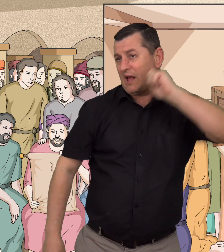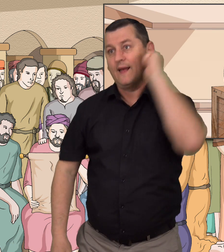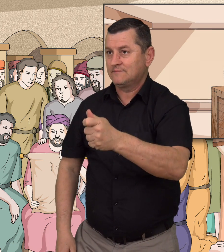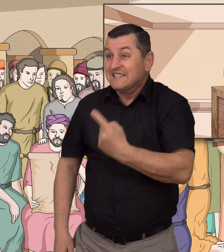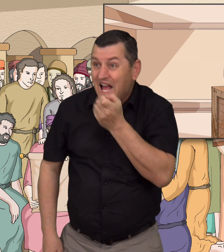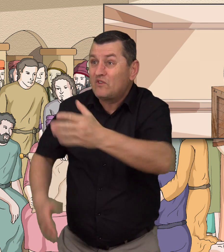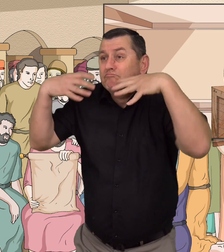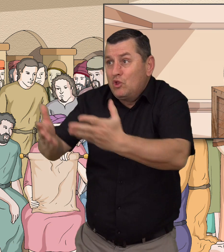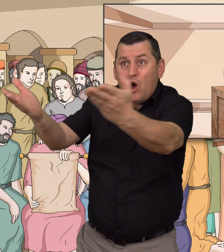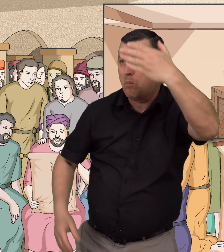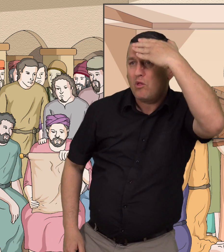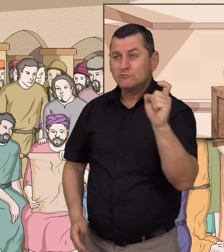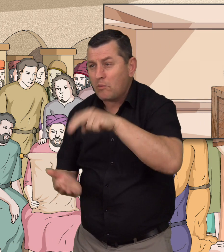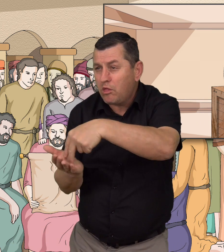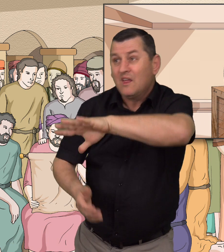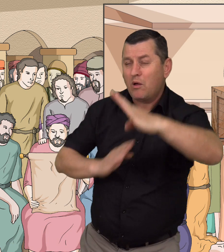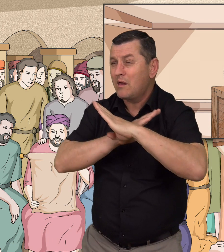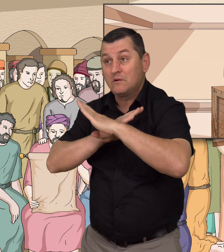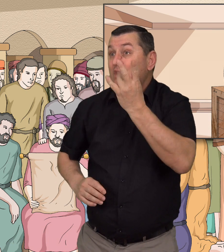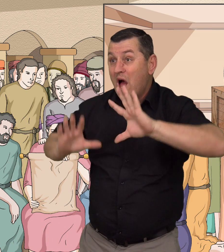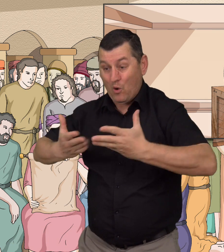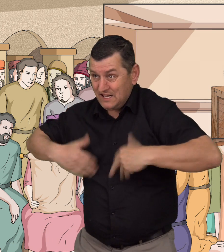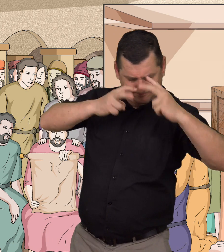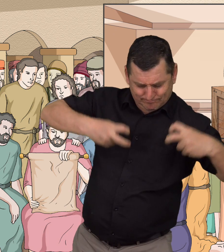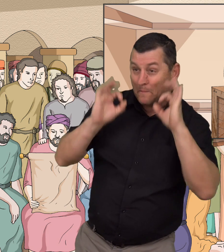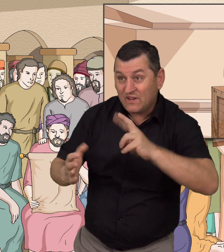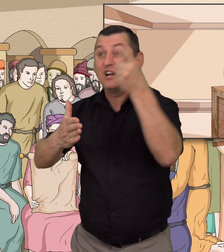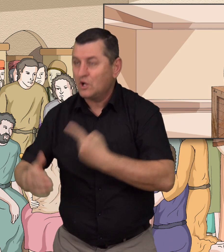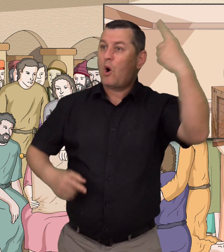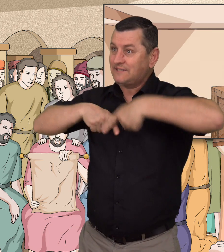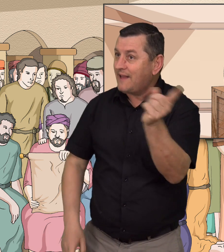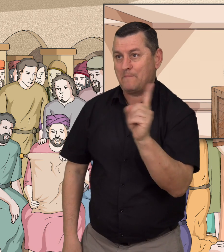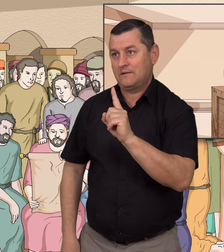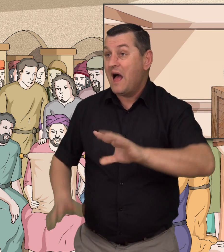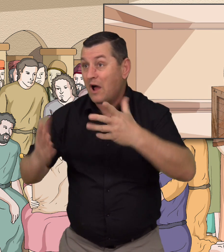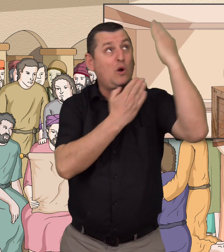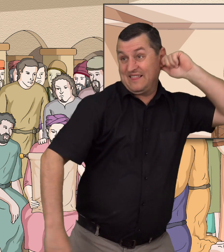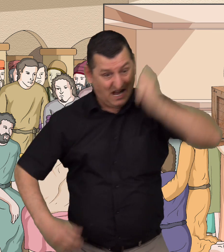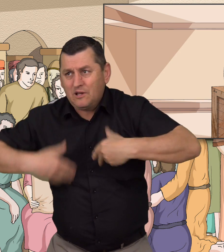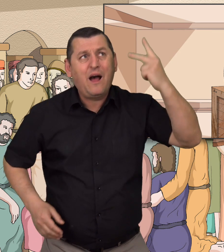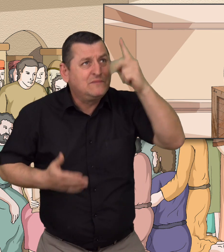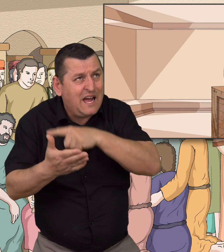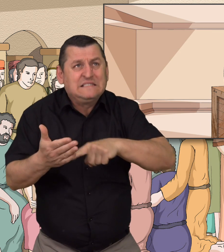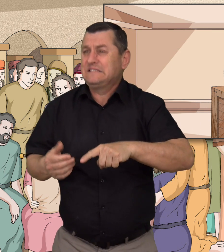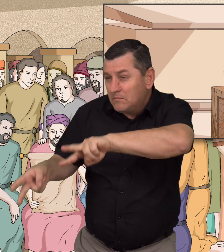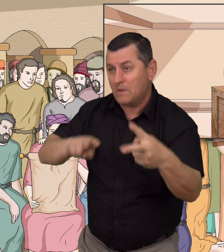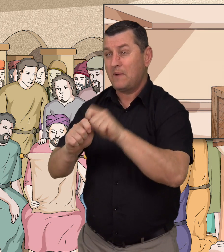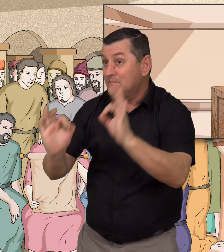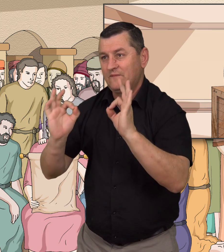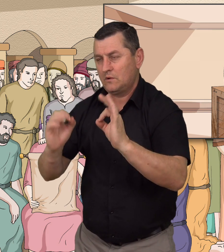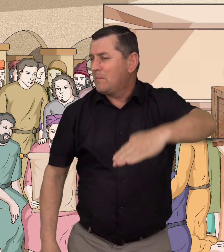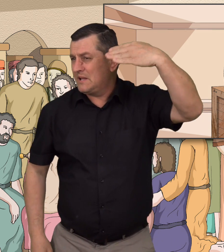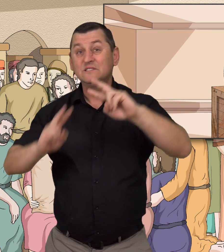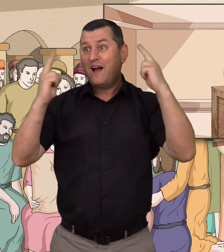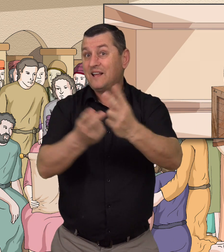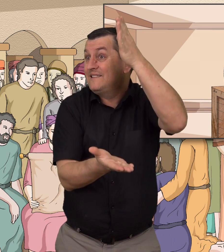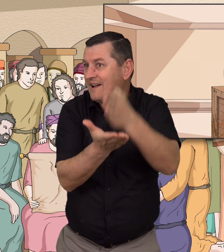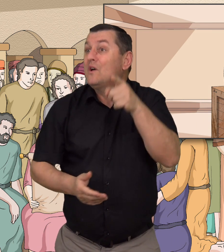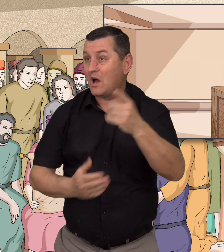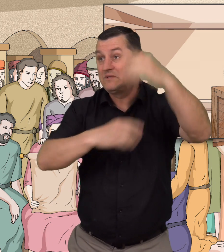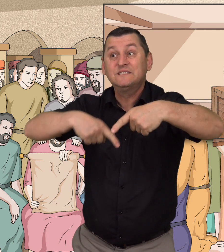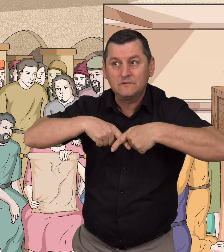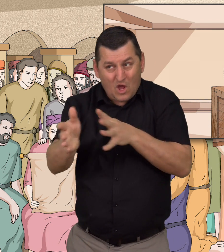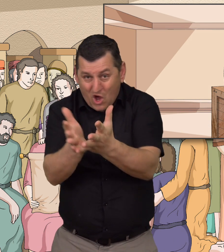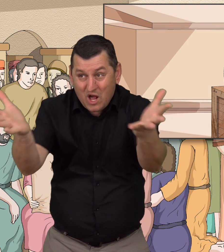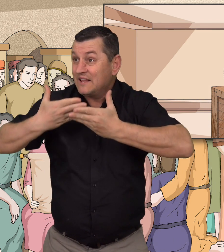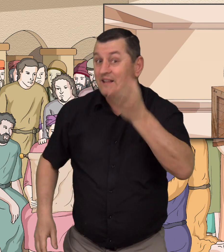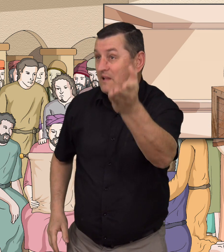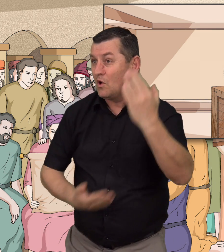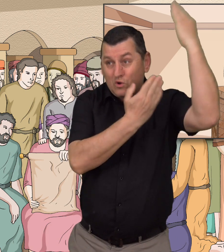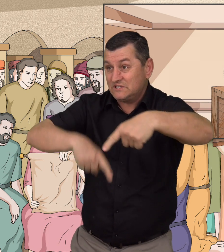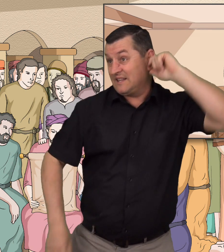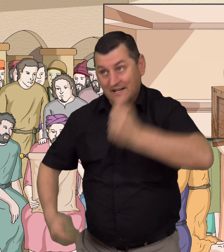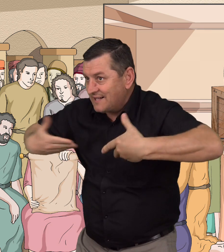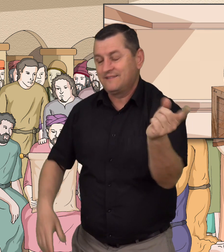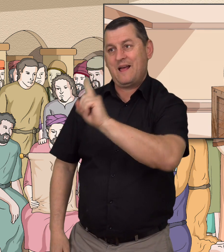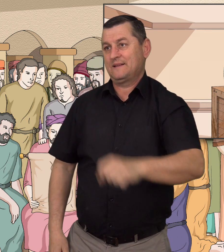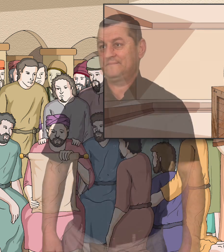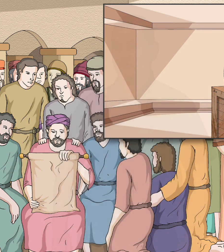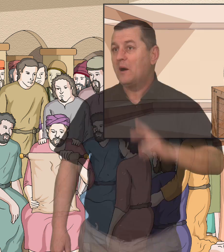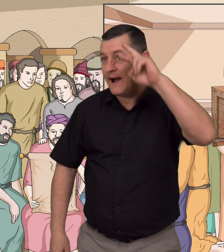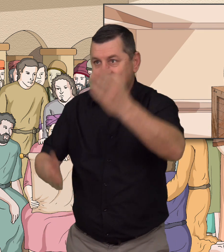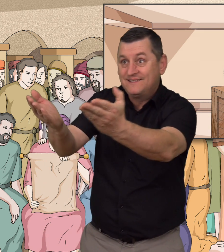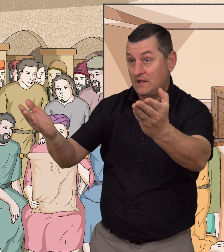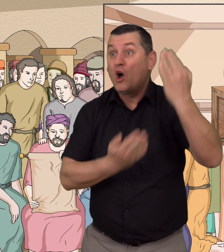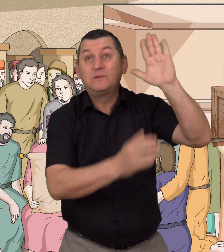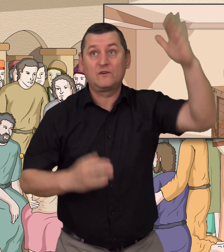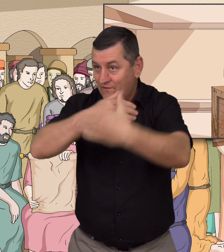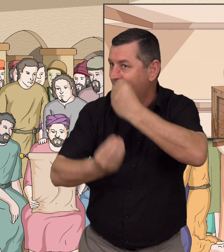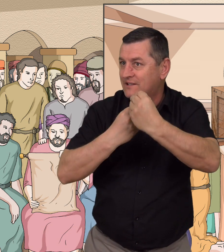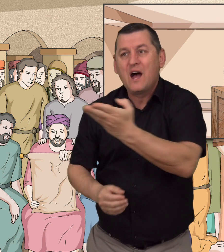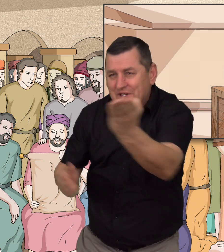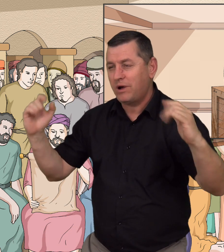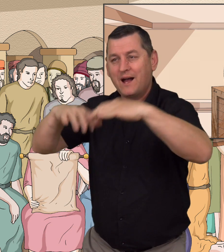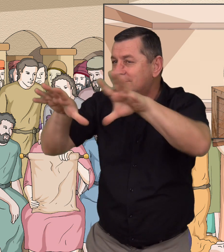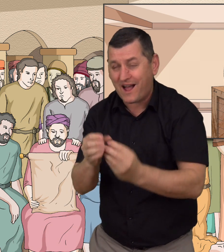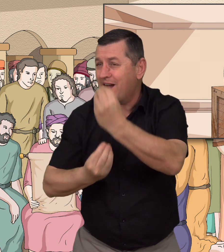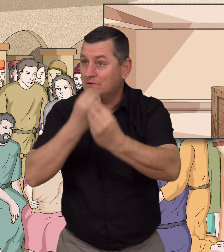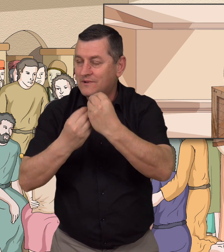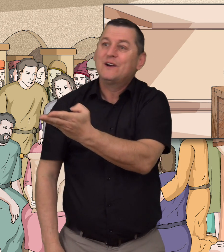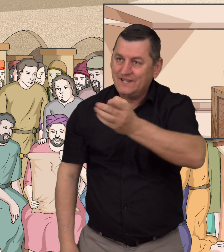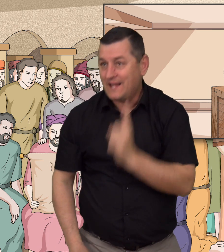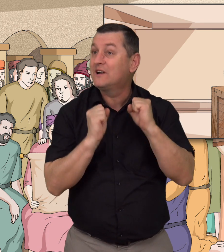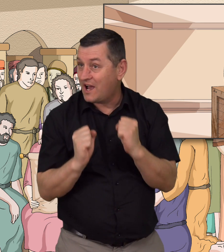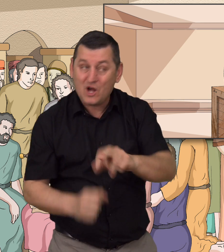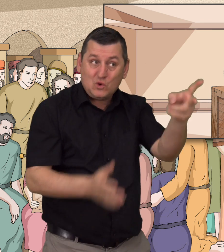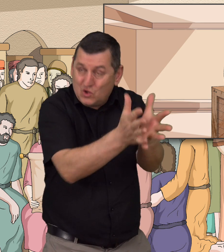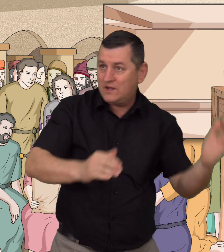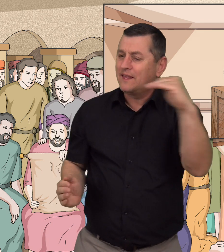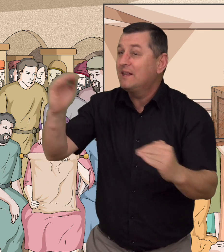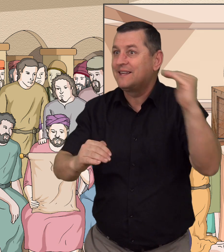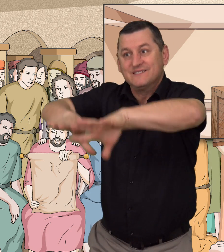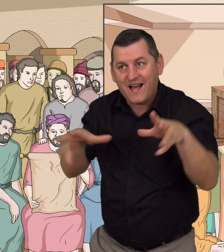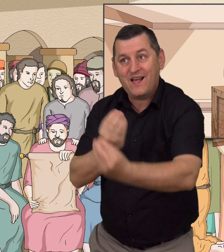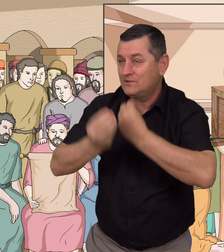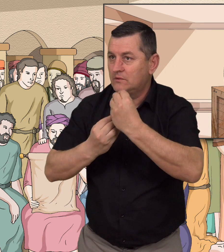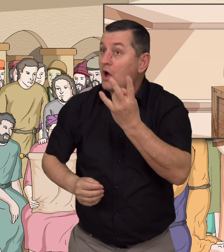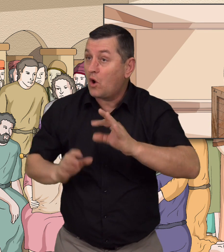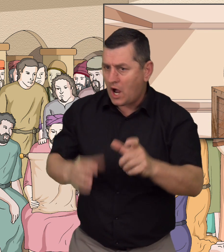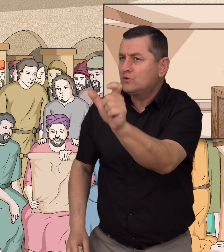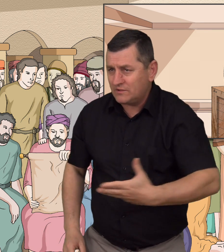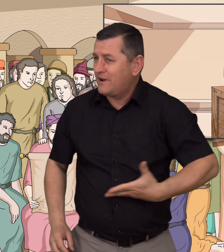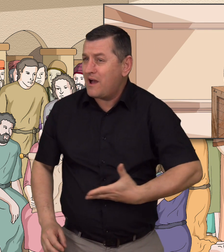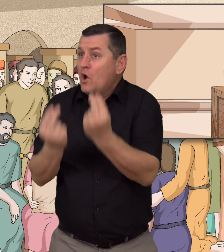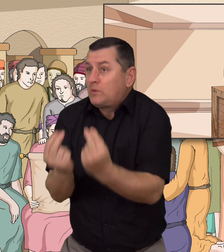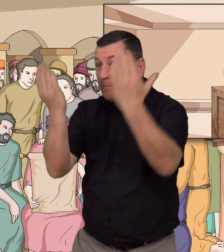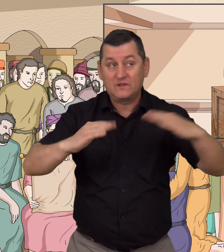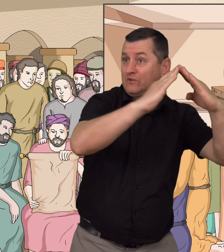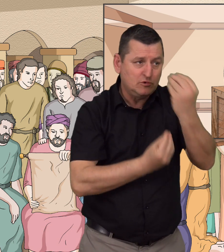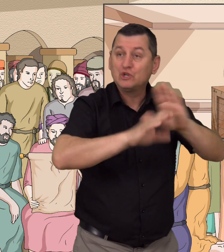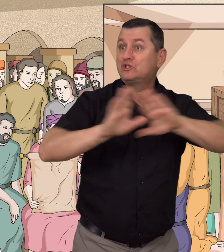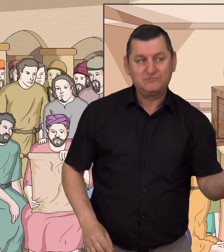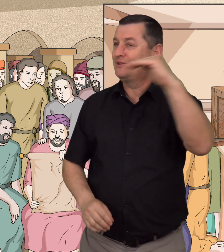That is why many among you are weak and sick, and a number of you have fallen asleep. Now if we judged ourselves properly, we would not come under judgment. But when we are judged by the Lord, we are being disciplined so that we will not be condemned with the world. So, my brothers, when you come together to eat, wait for one another.